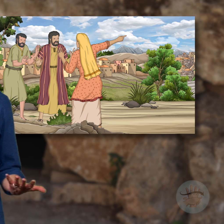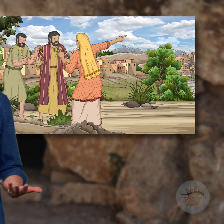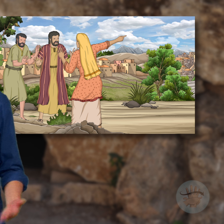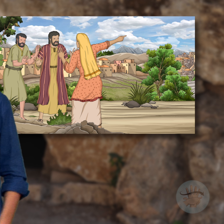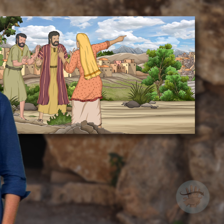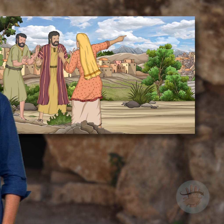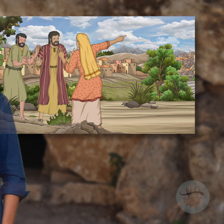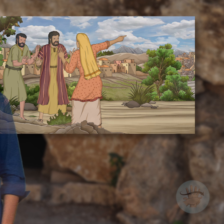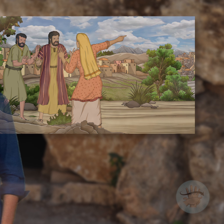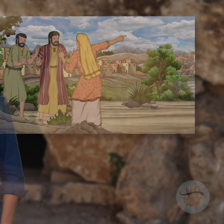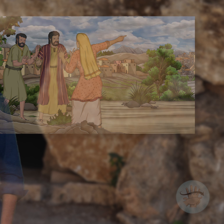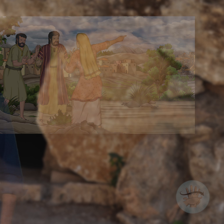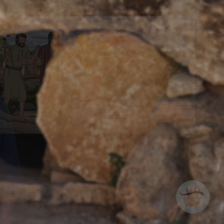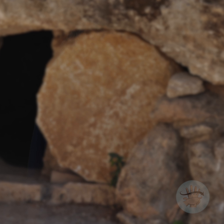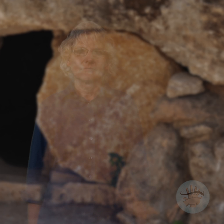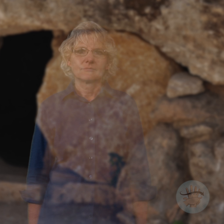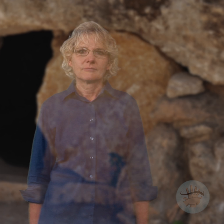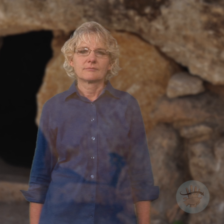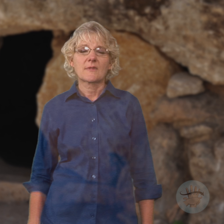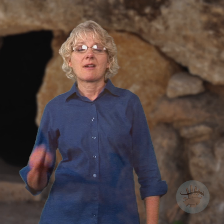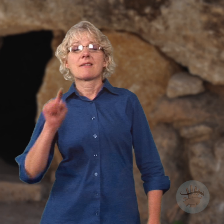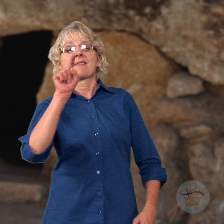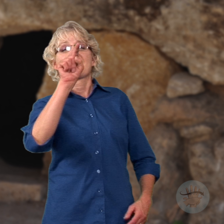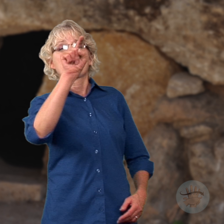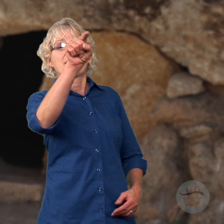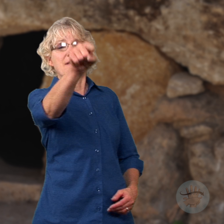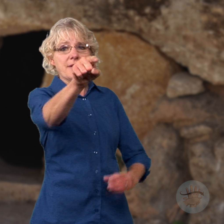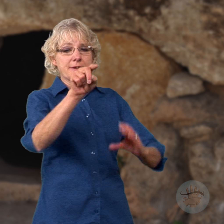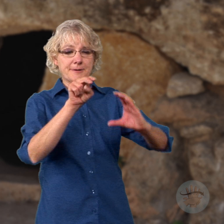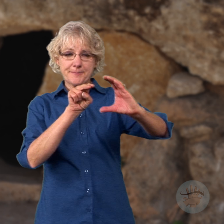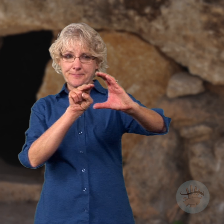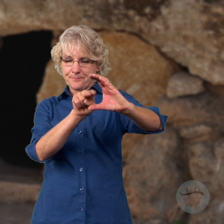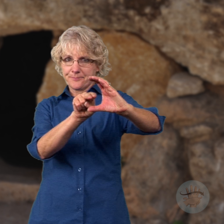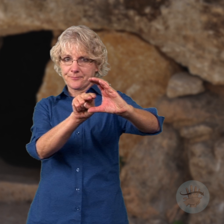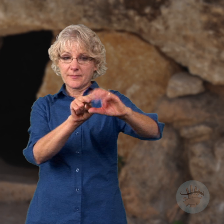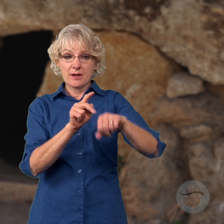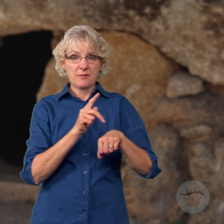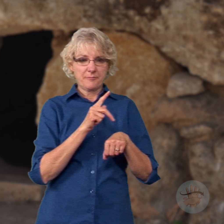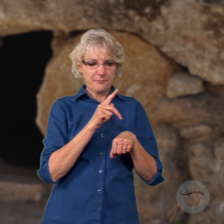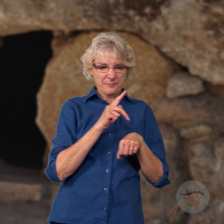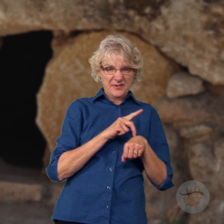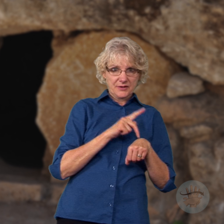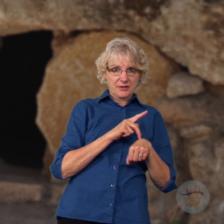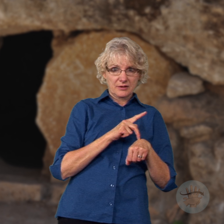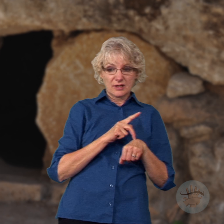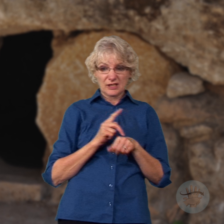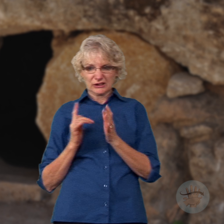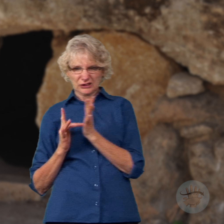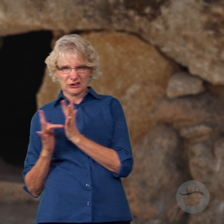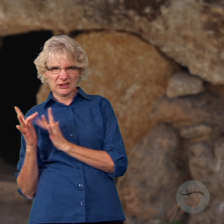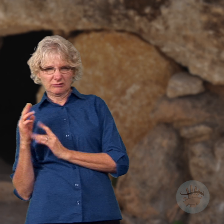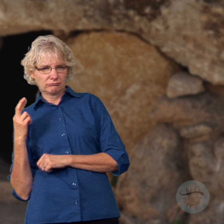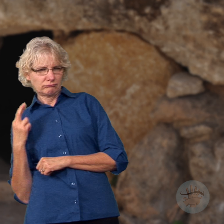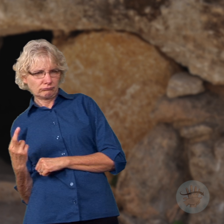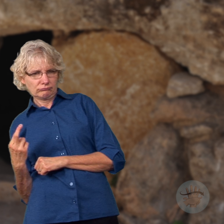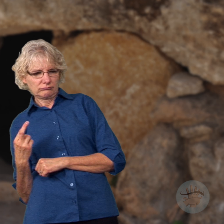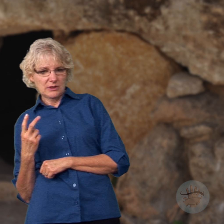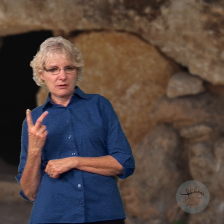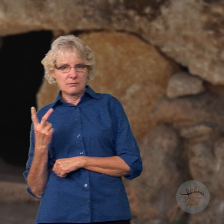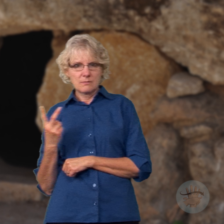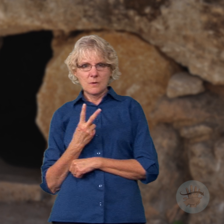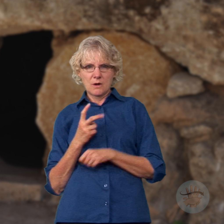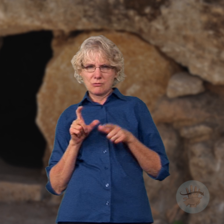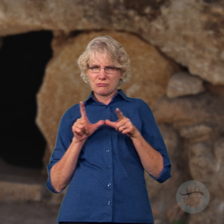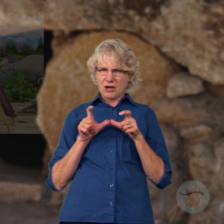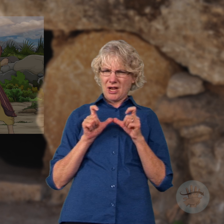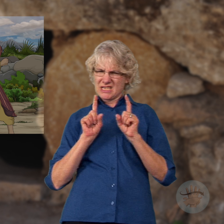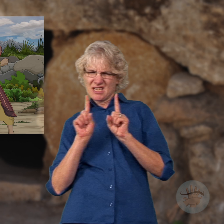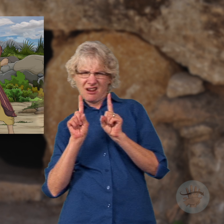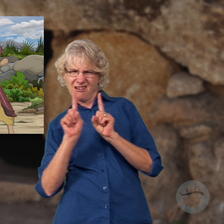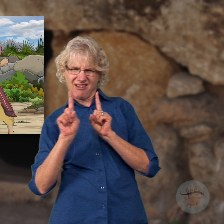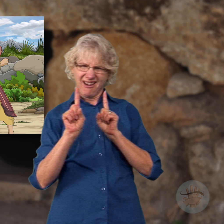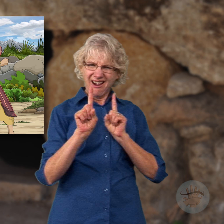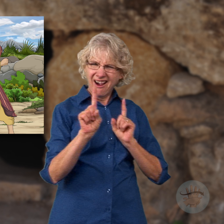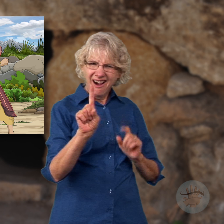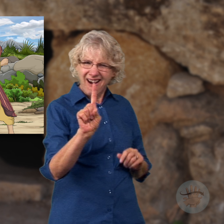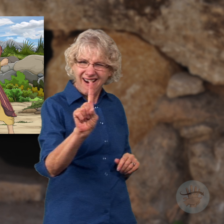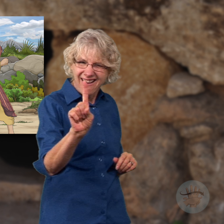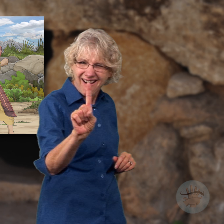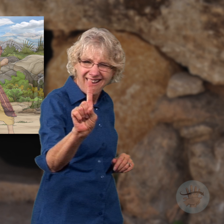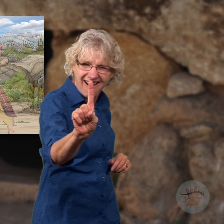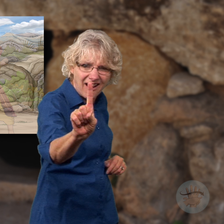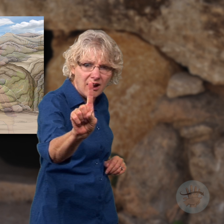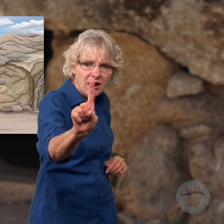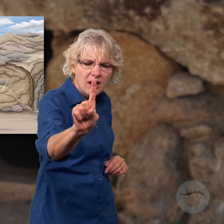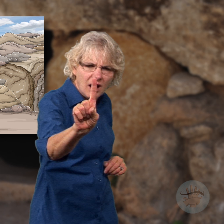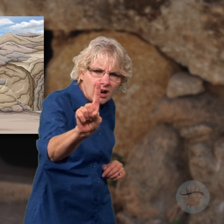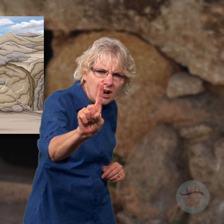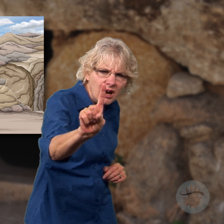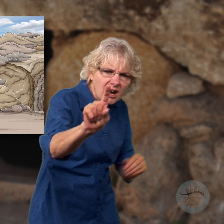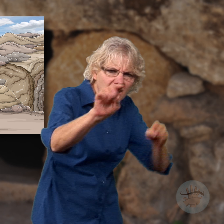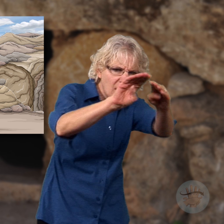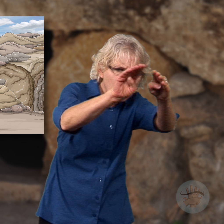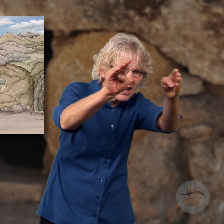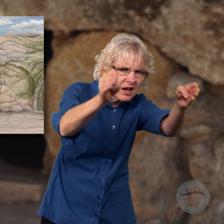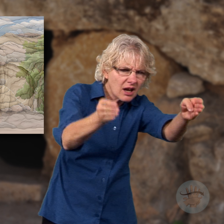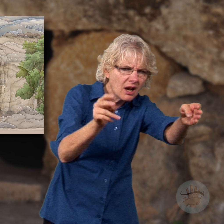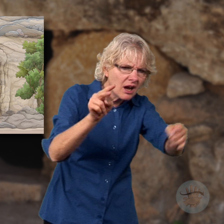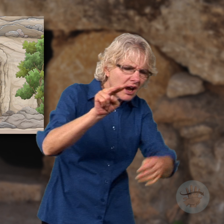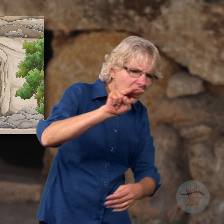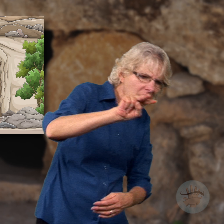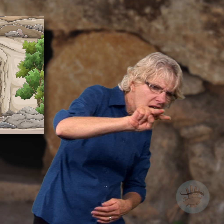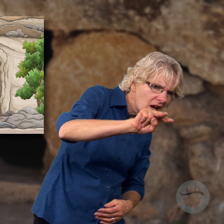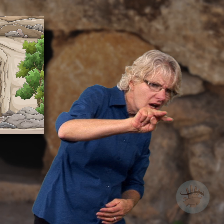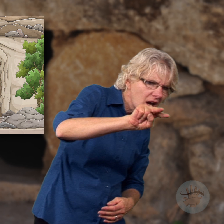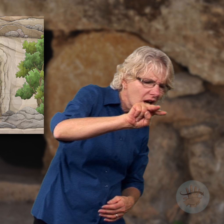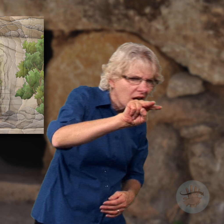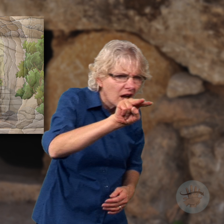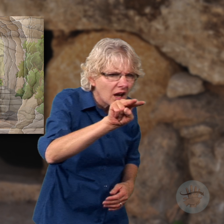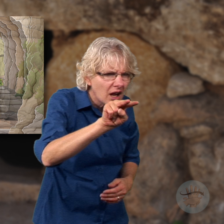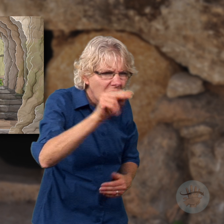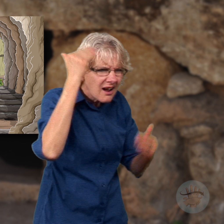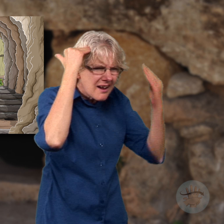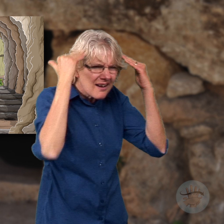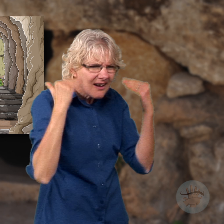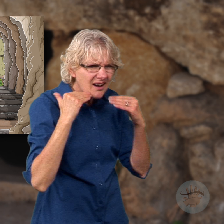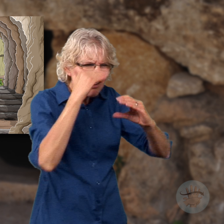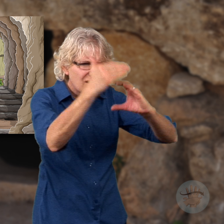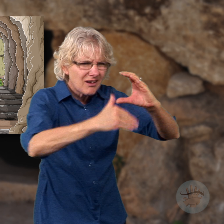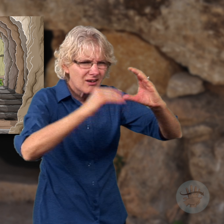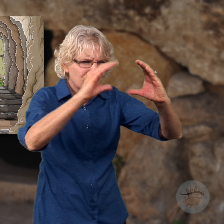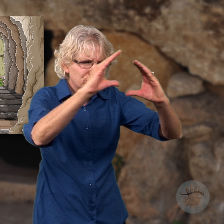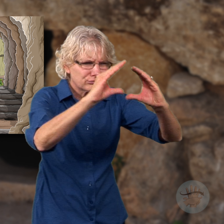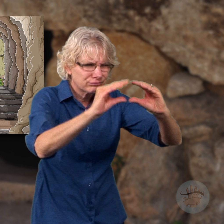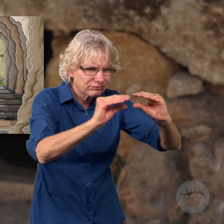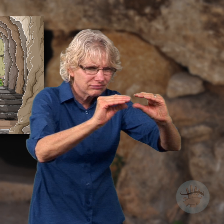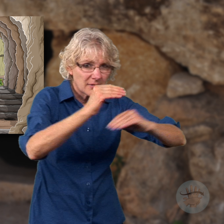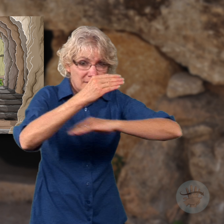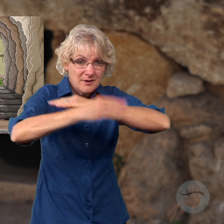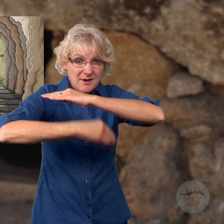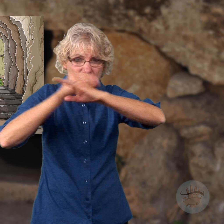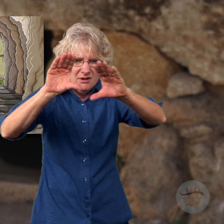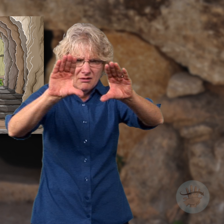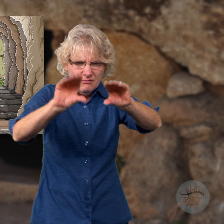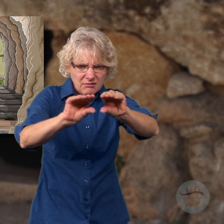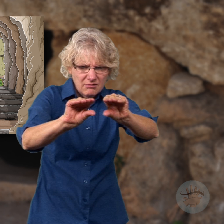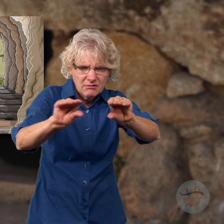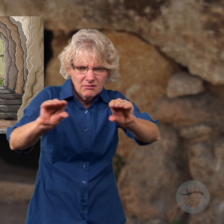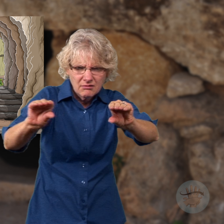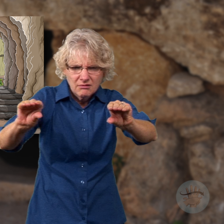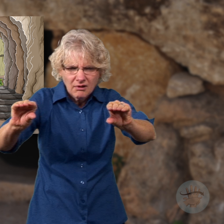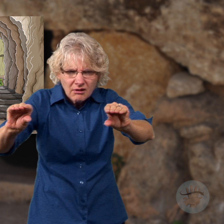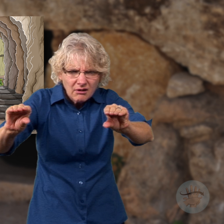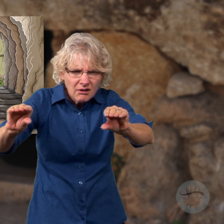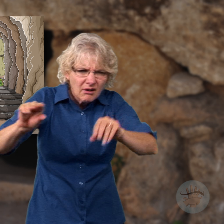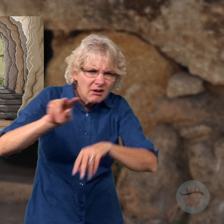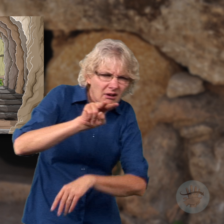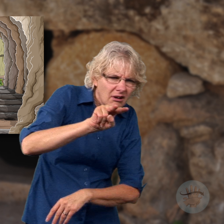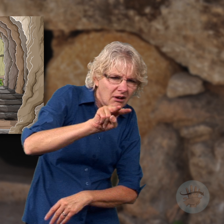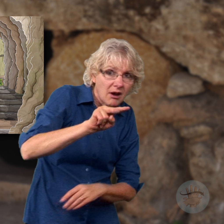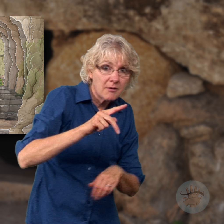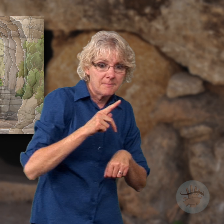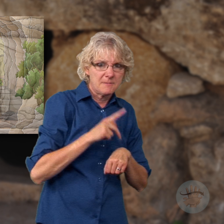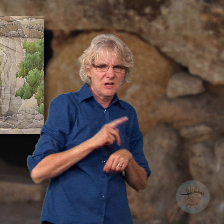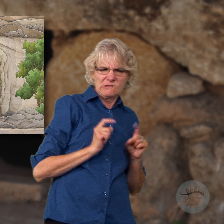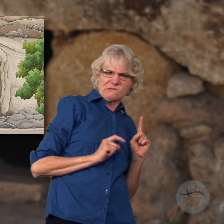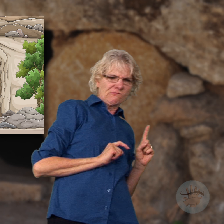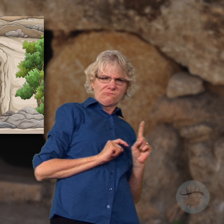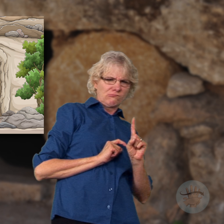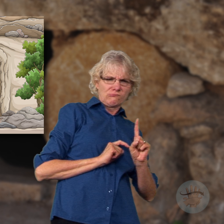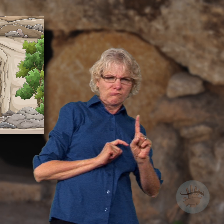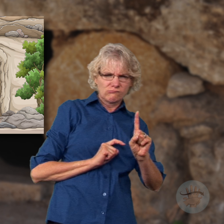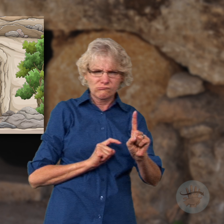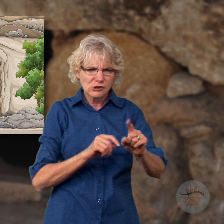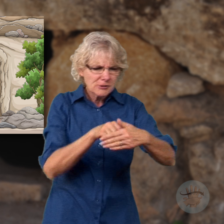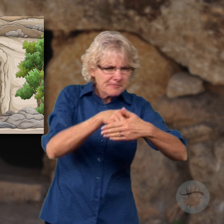Then Peter and the other disciple set out for the tomb. The two were running together, but the other disciple outran Peter and reached the tomb first. He bent down and looked in at the linen cloths lying there, but he did not go in.